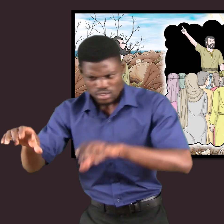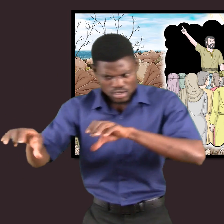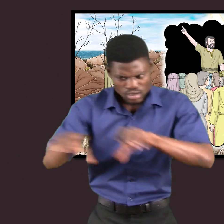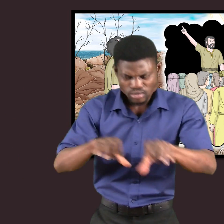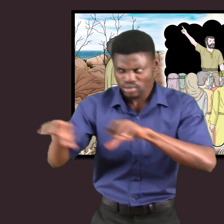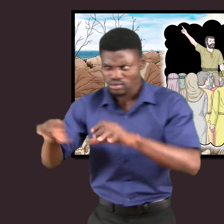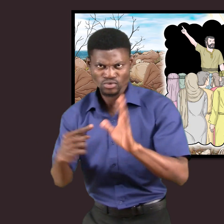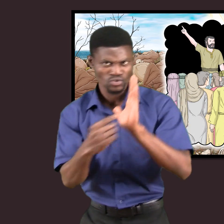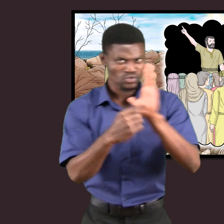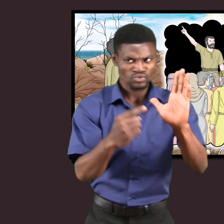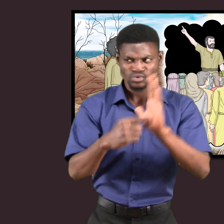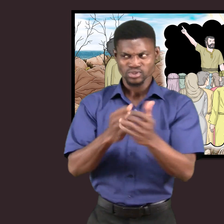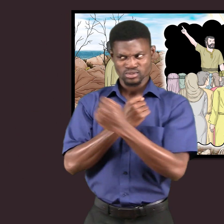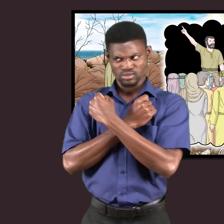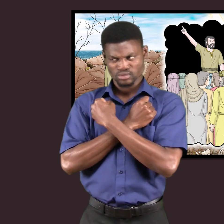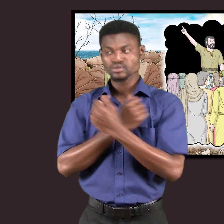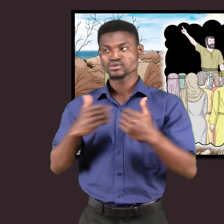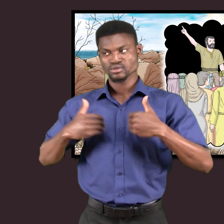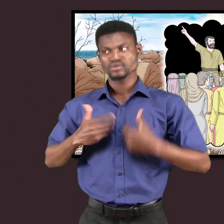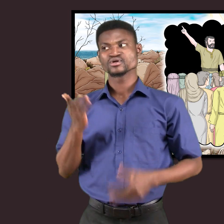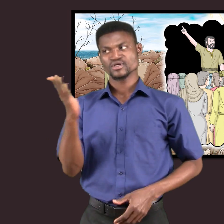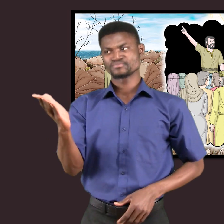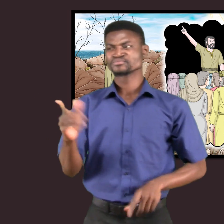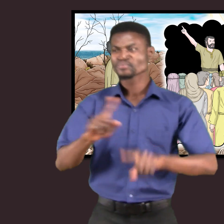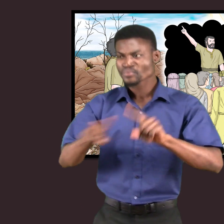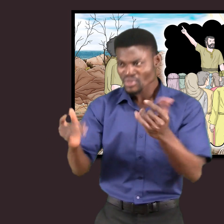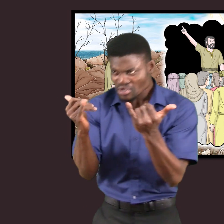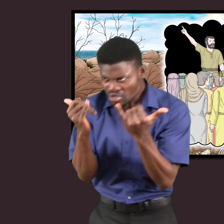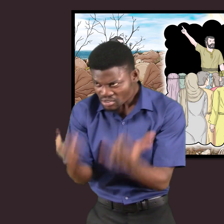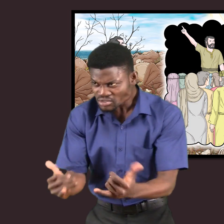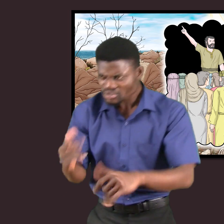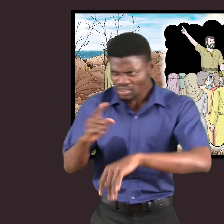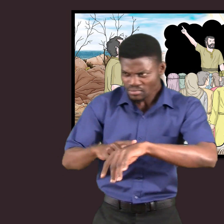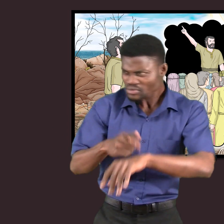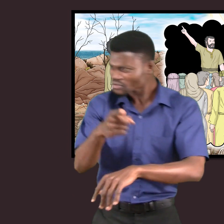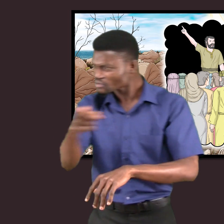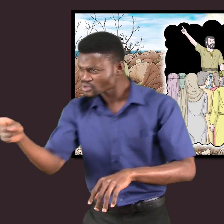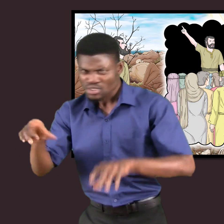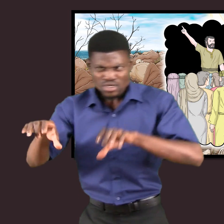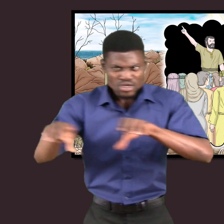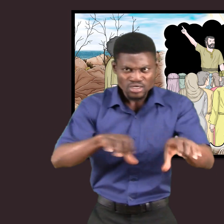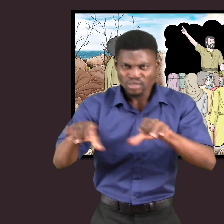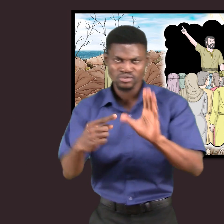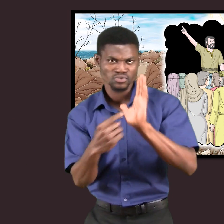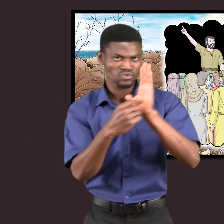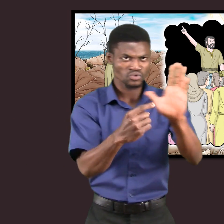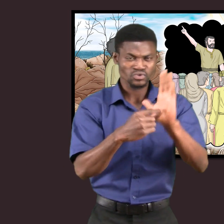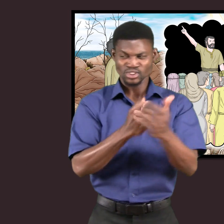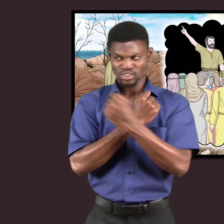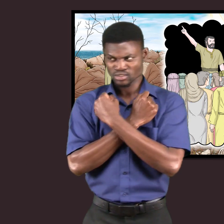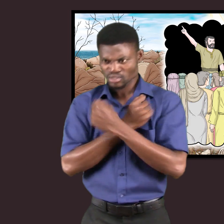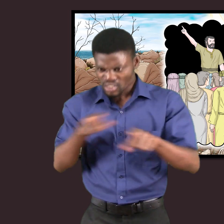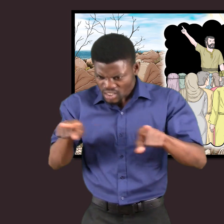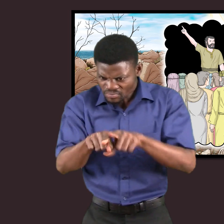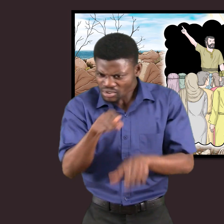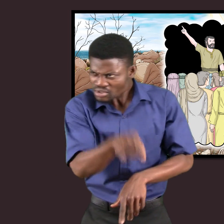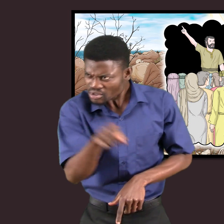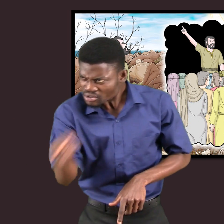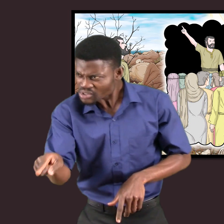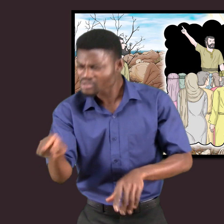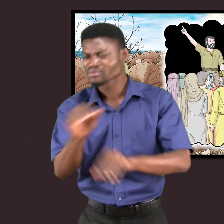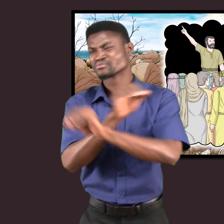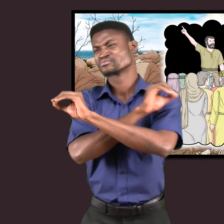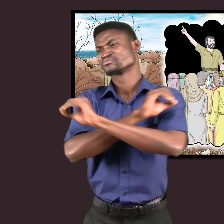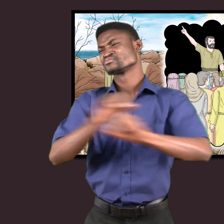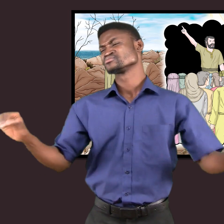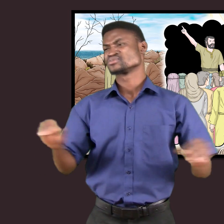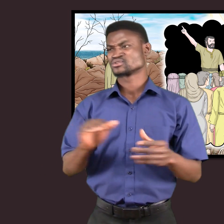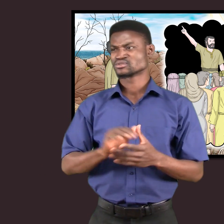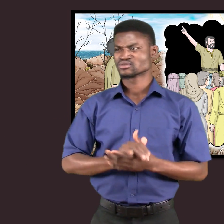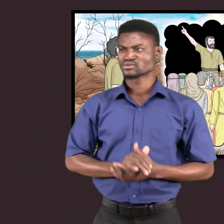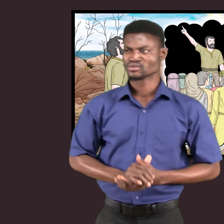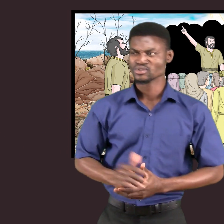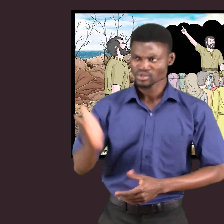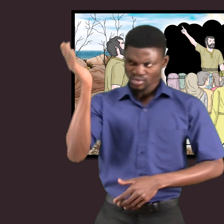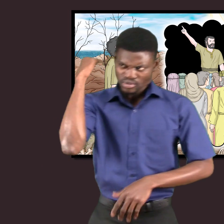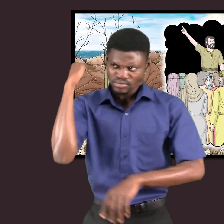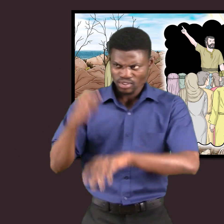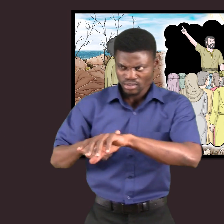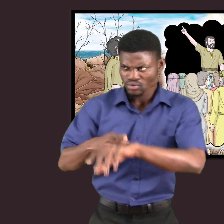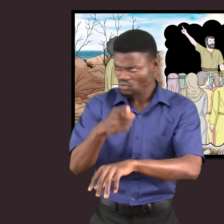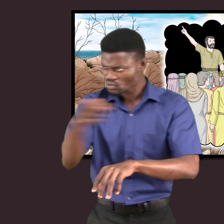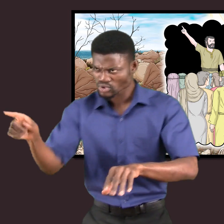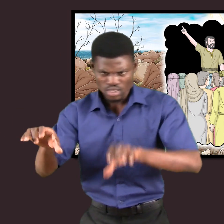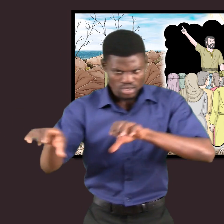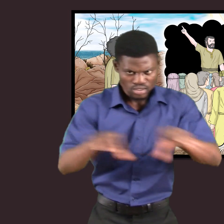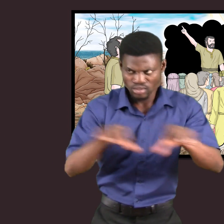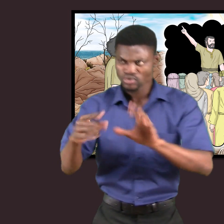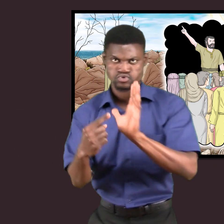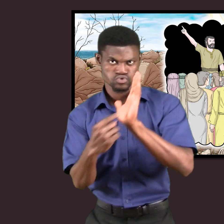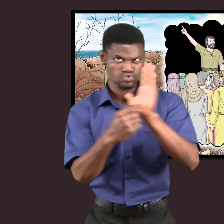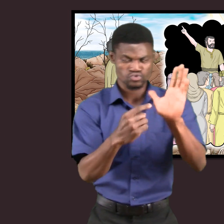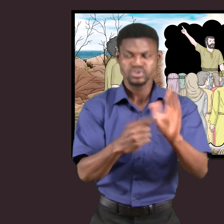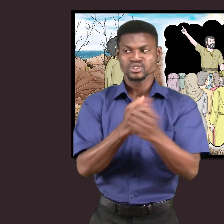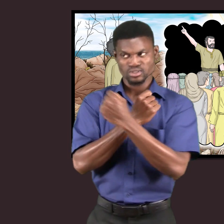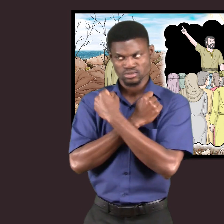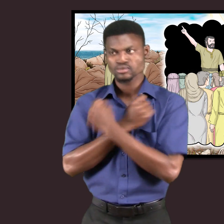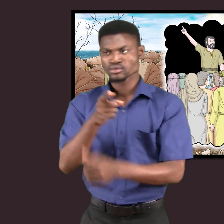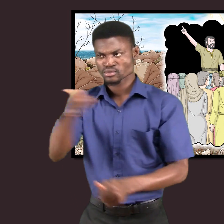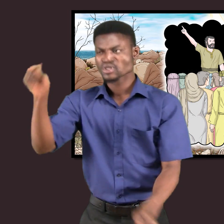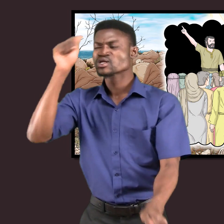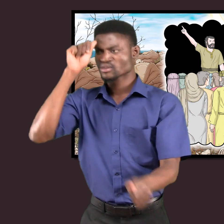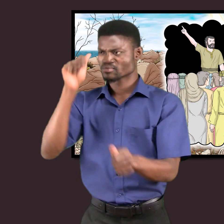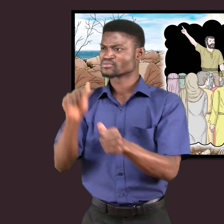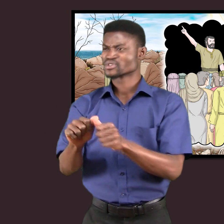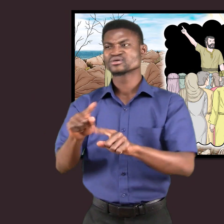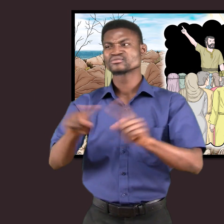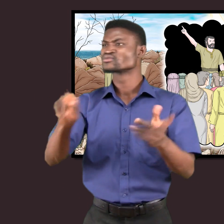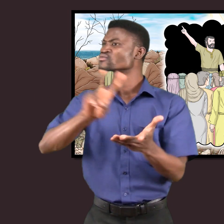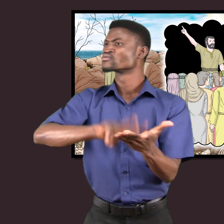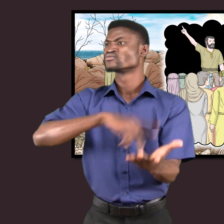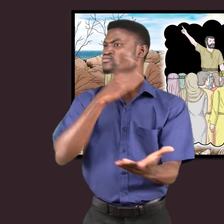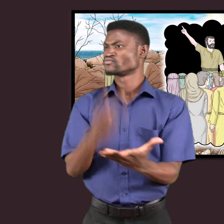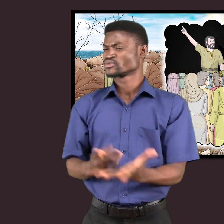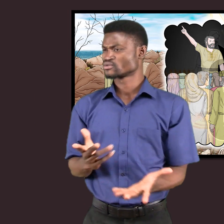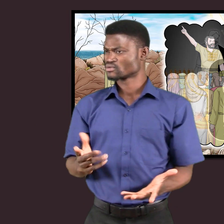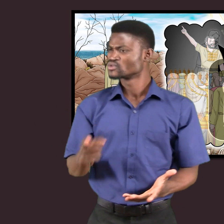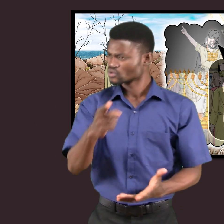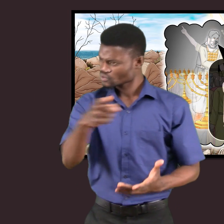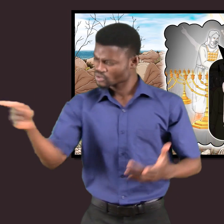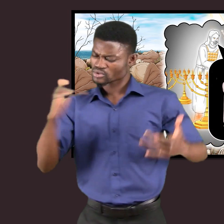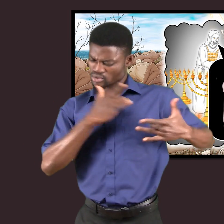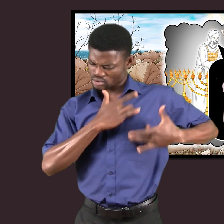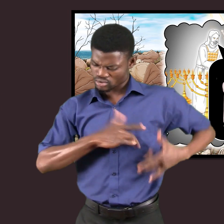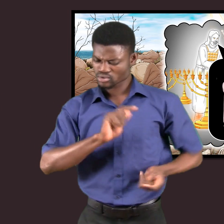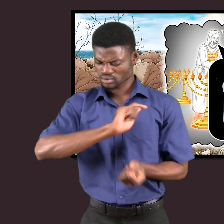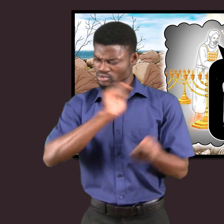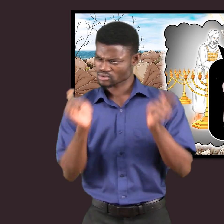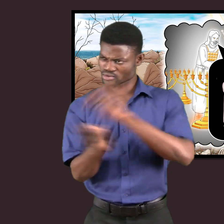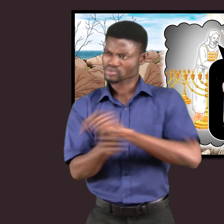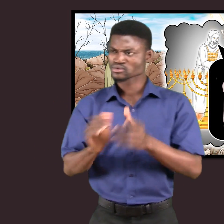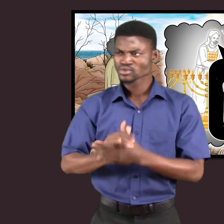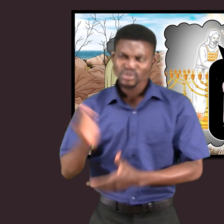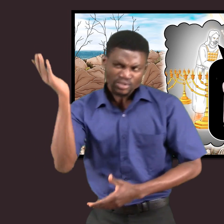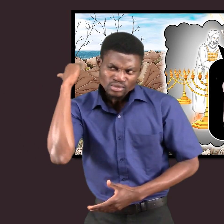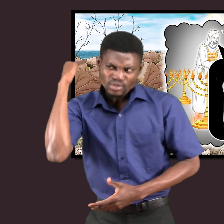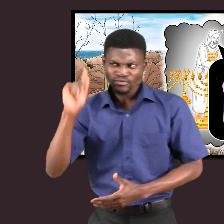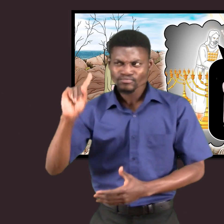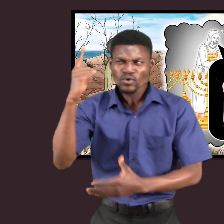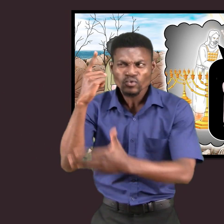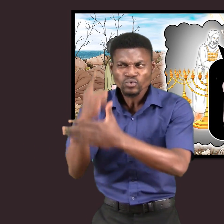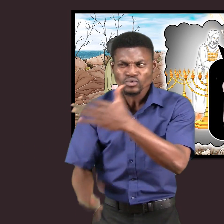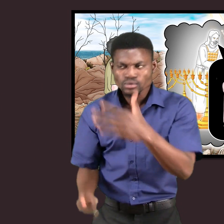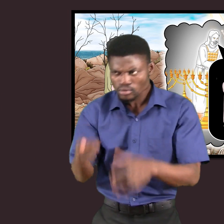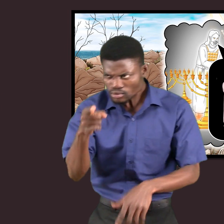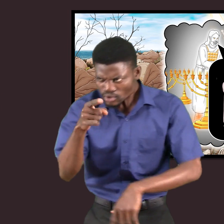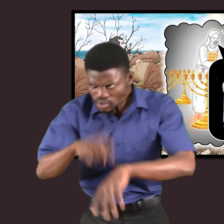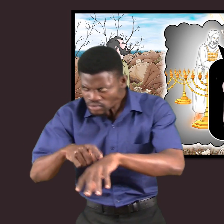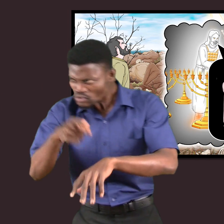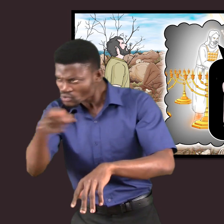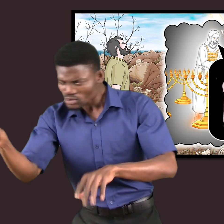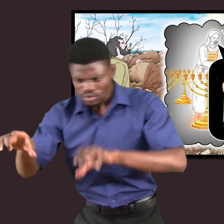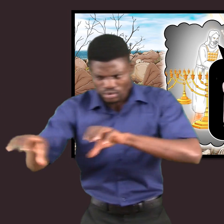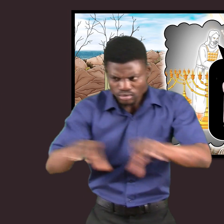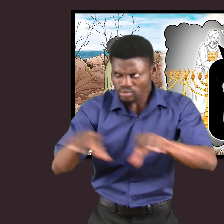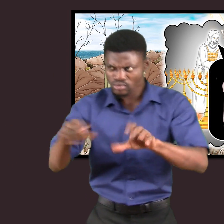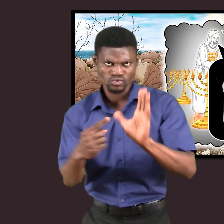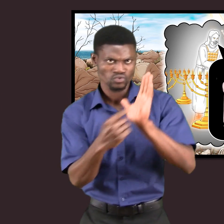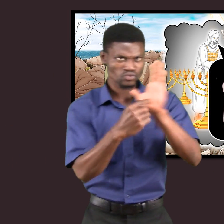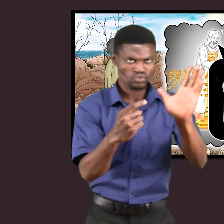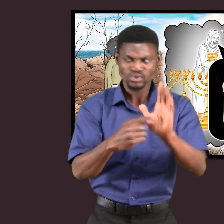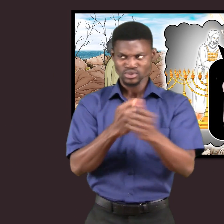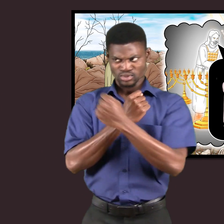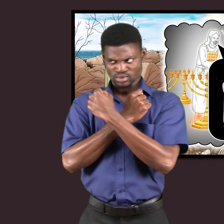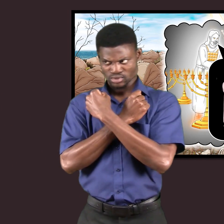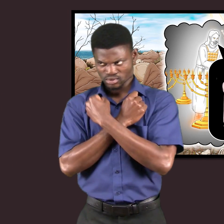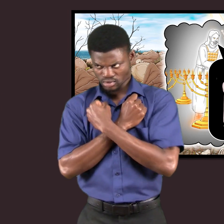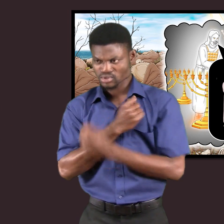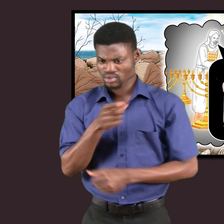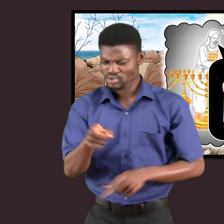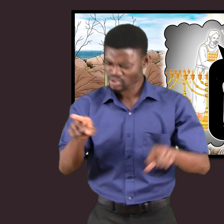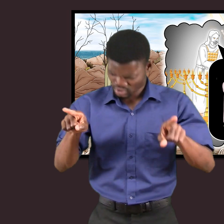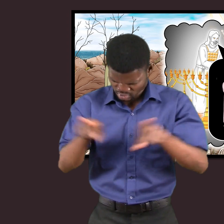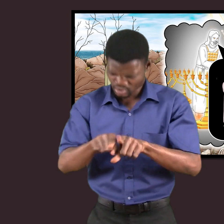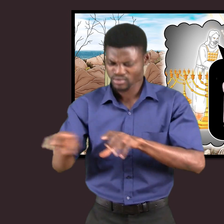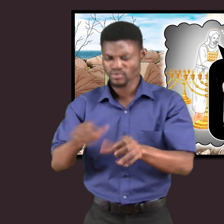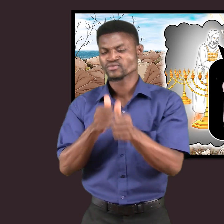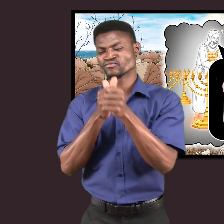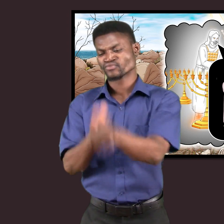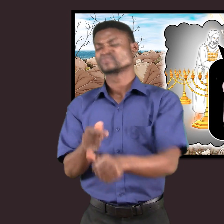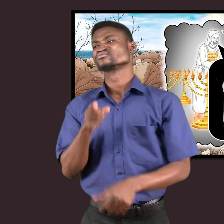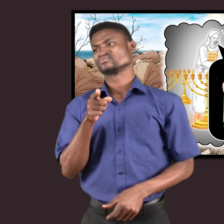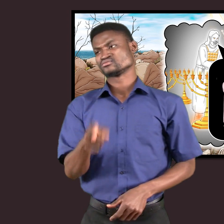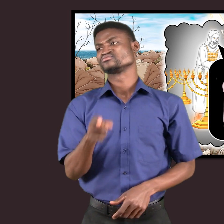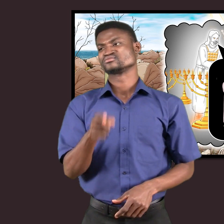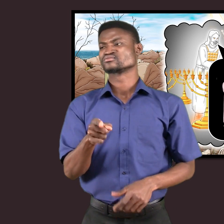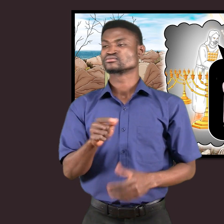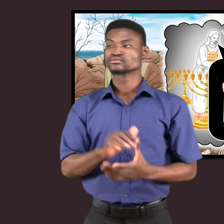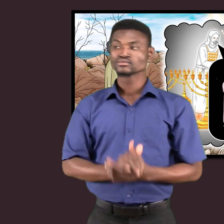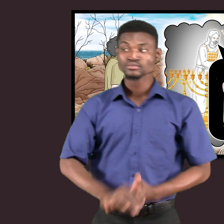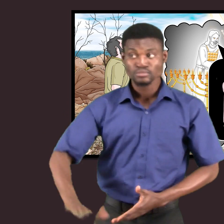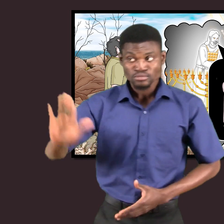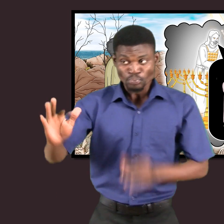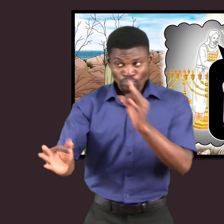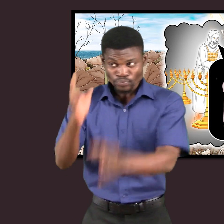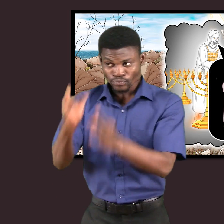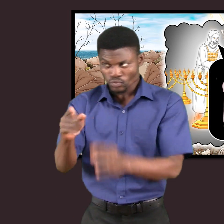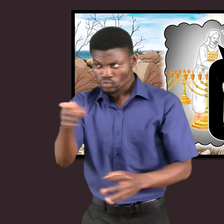But I have this against you: You have abandoned your first love. Therefore, keep in mind how far you have fallen.